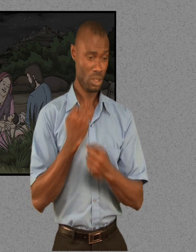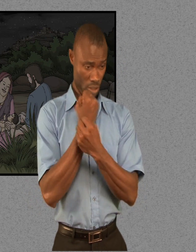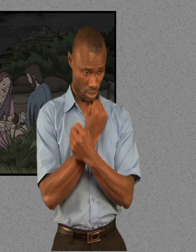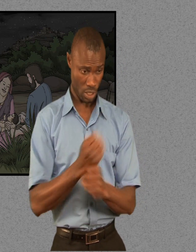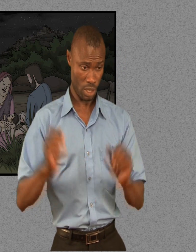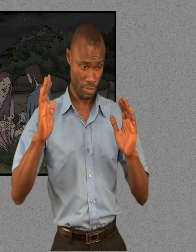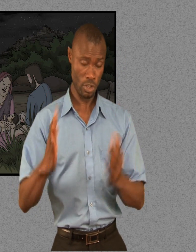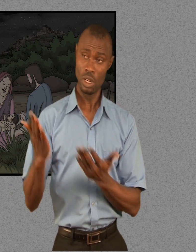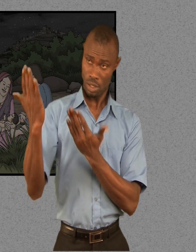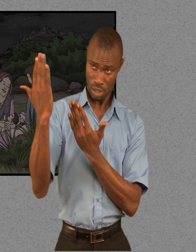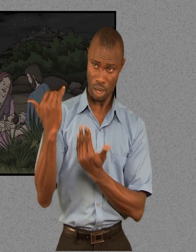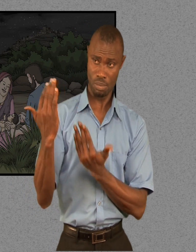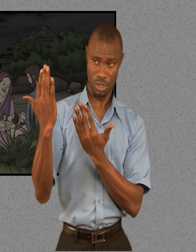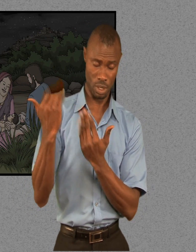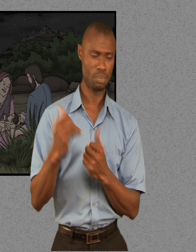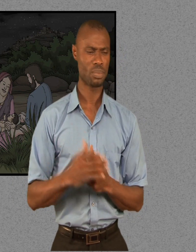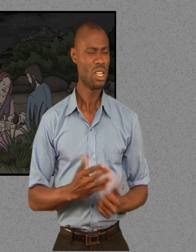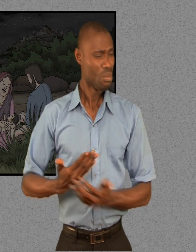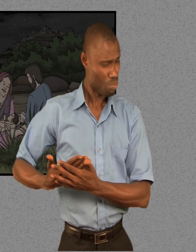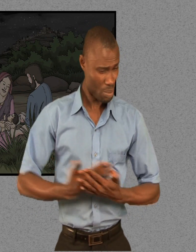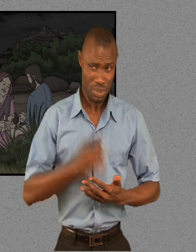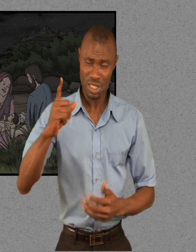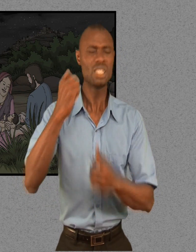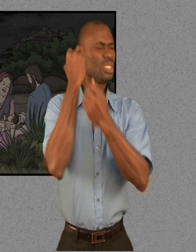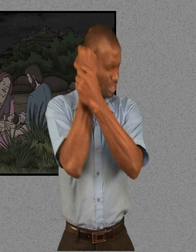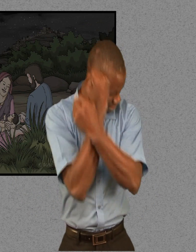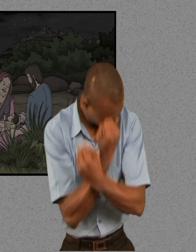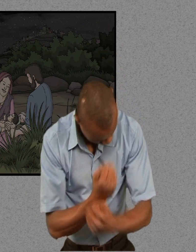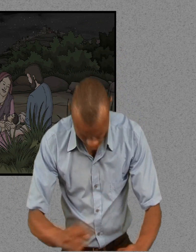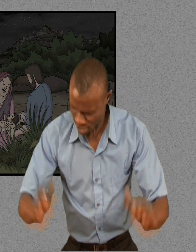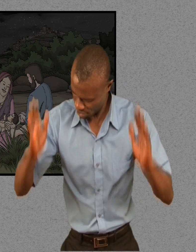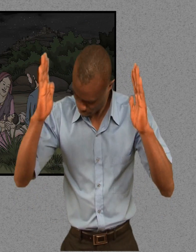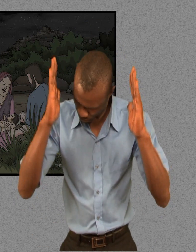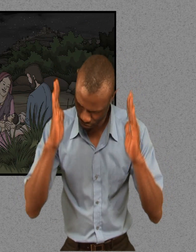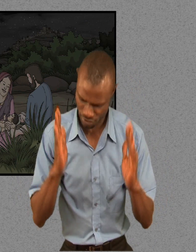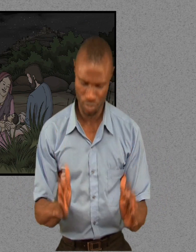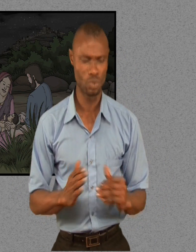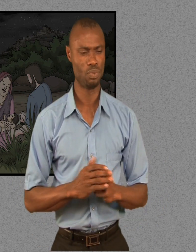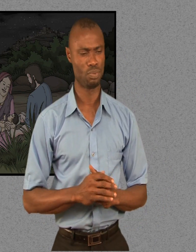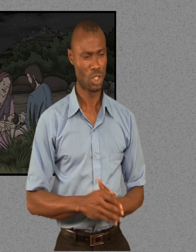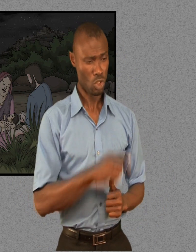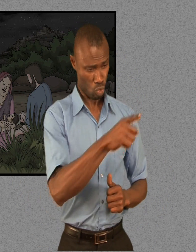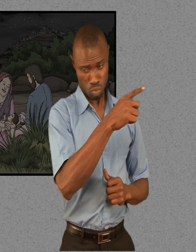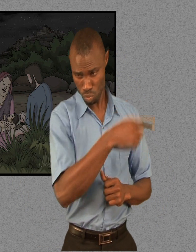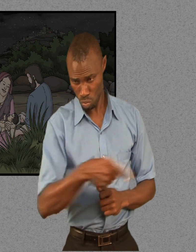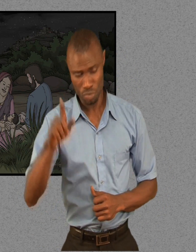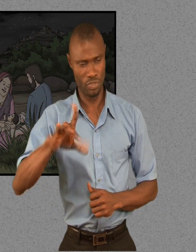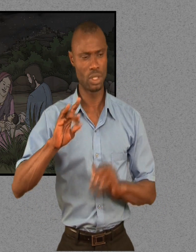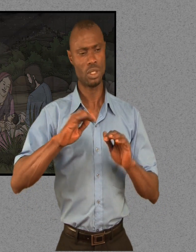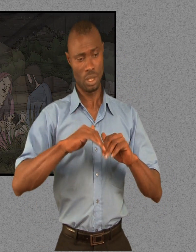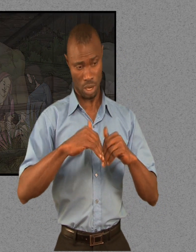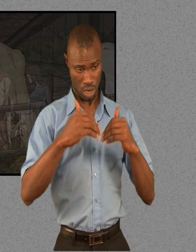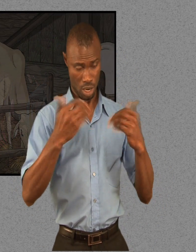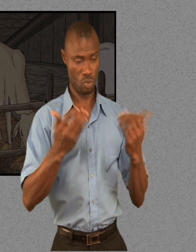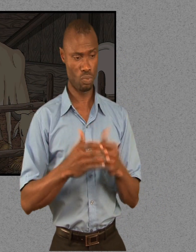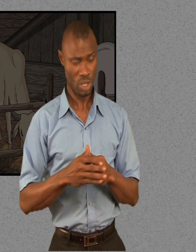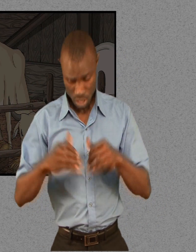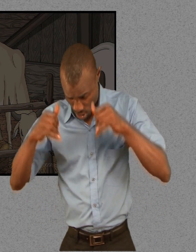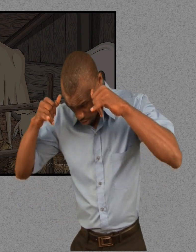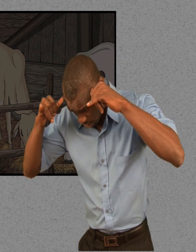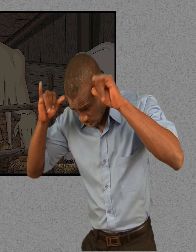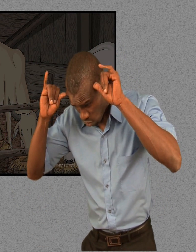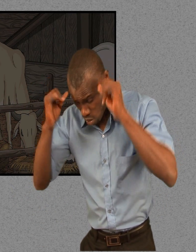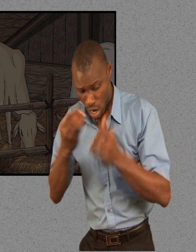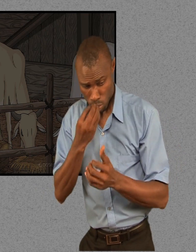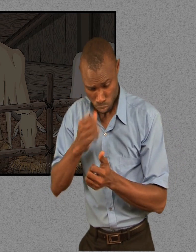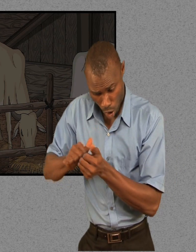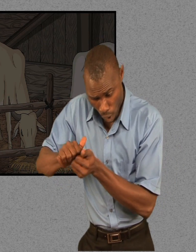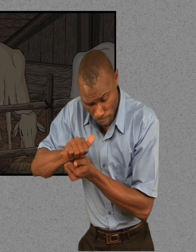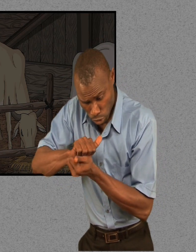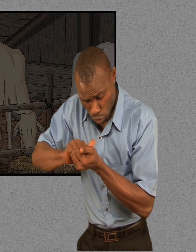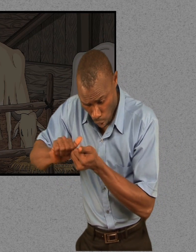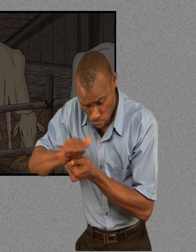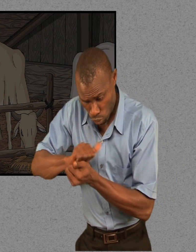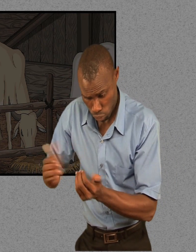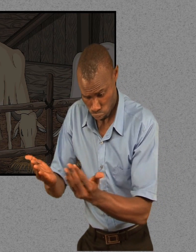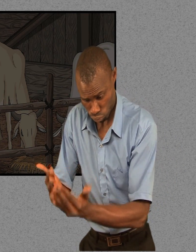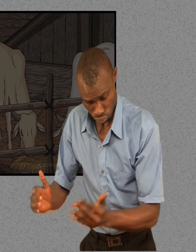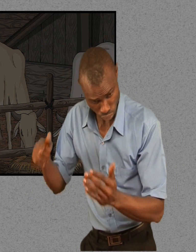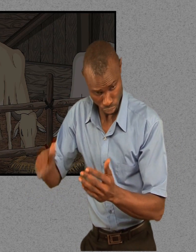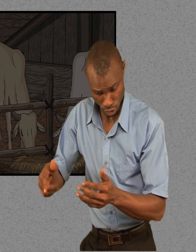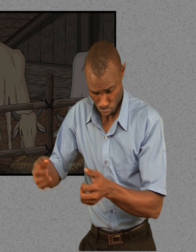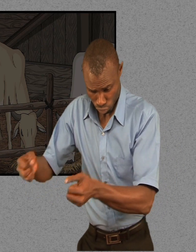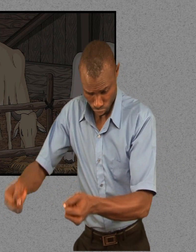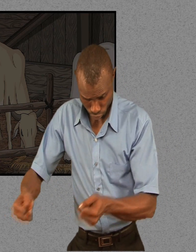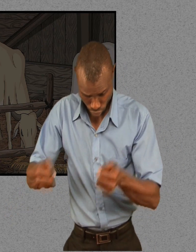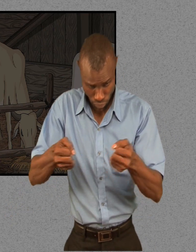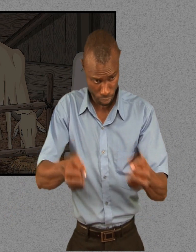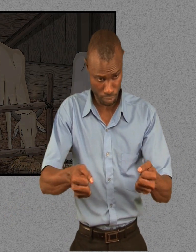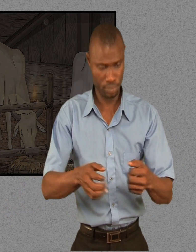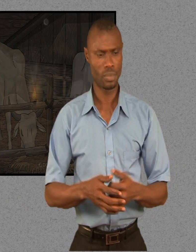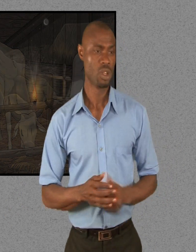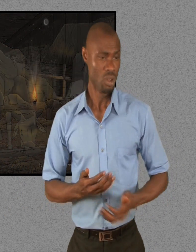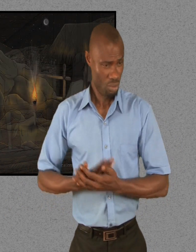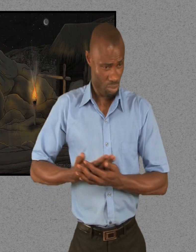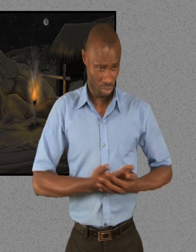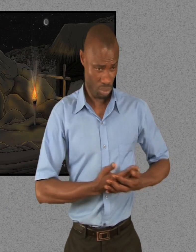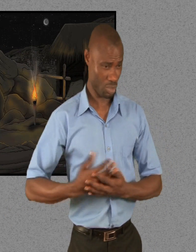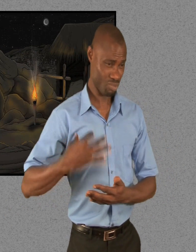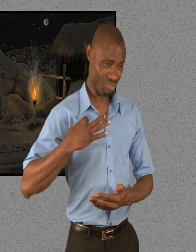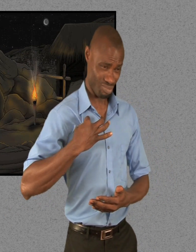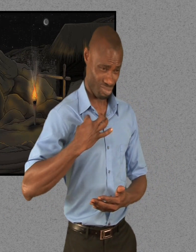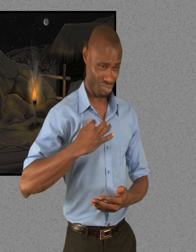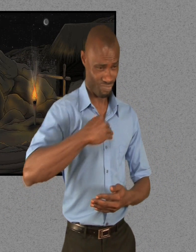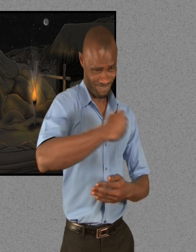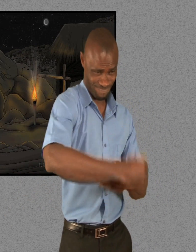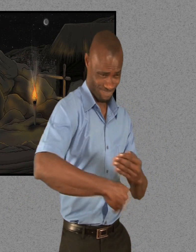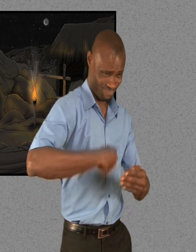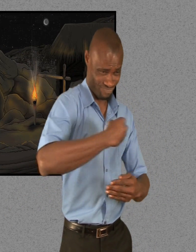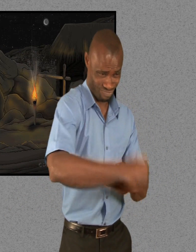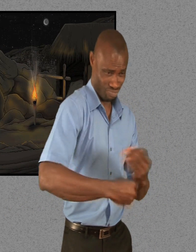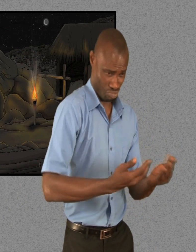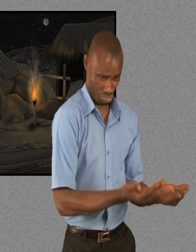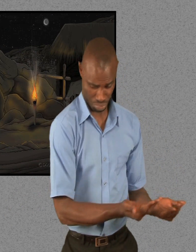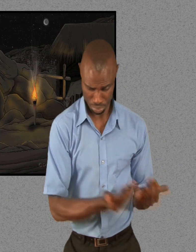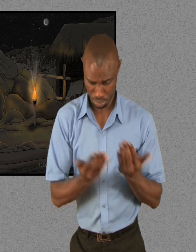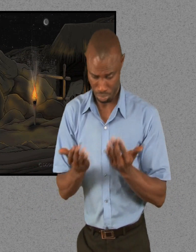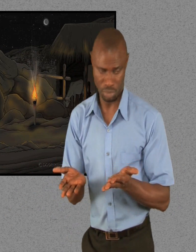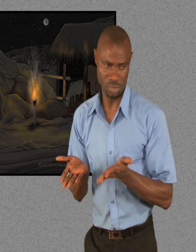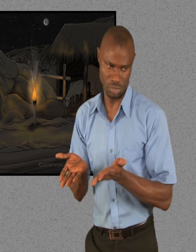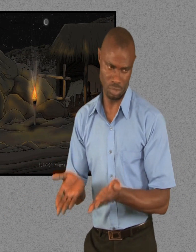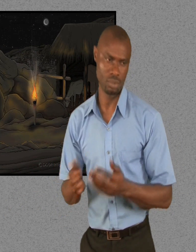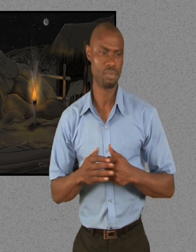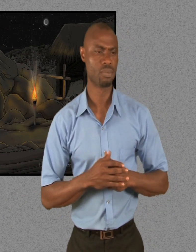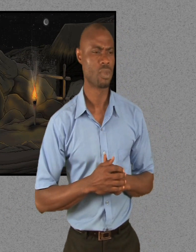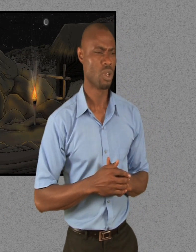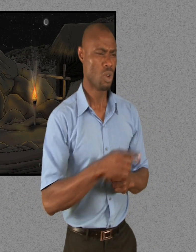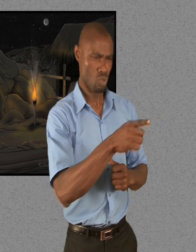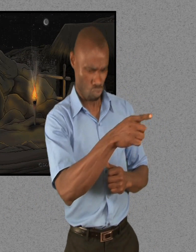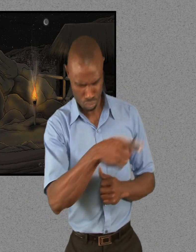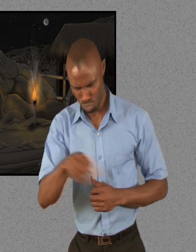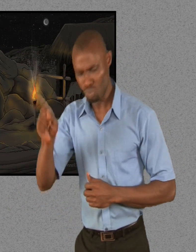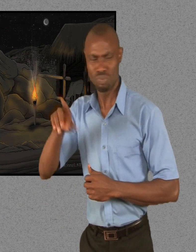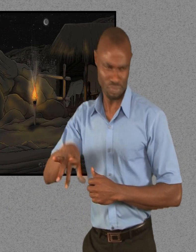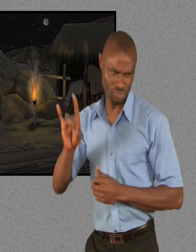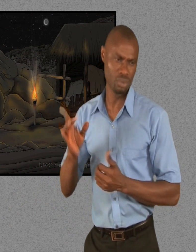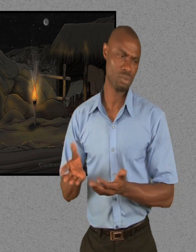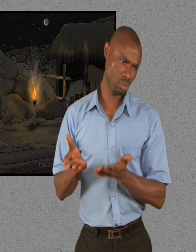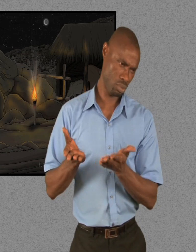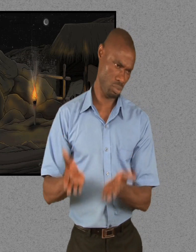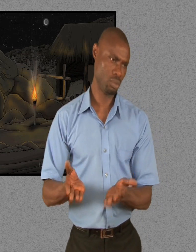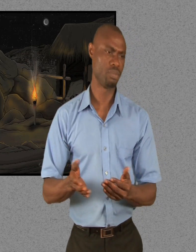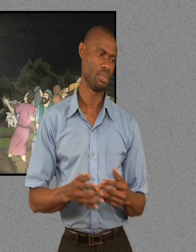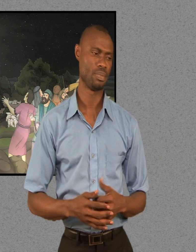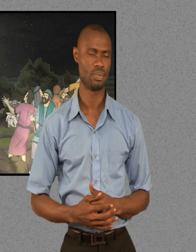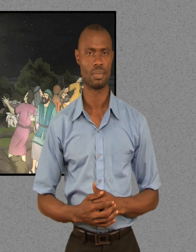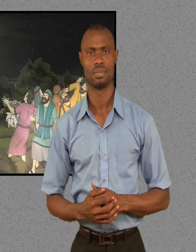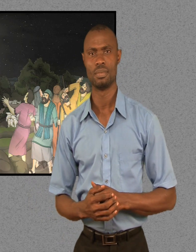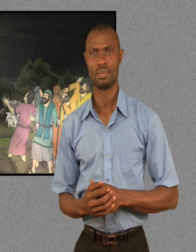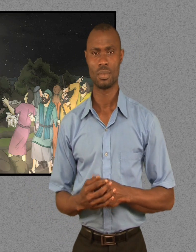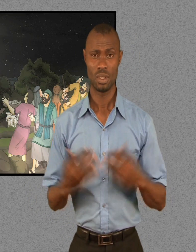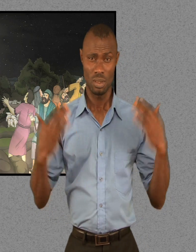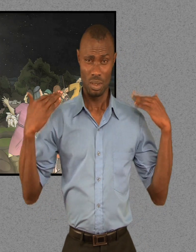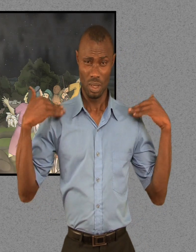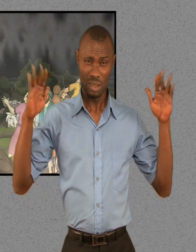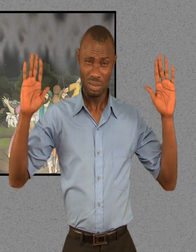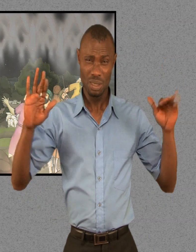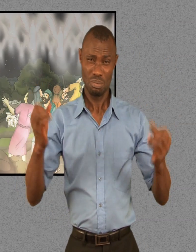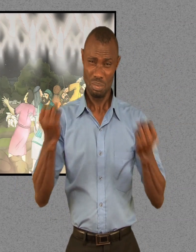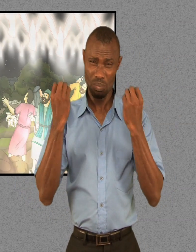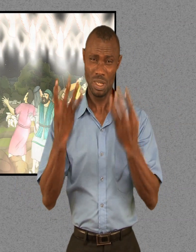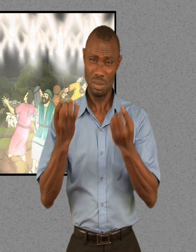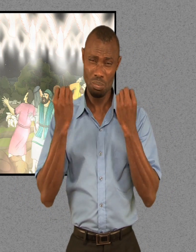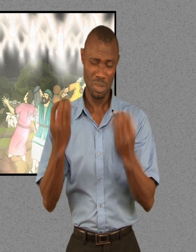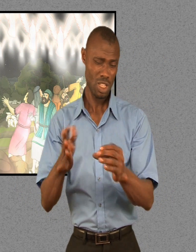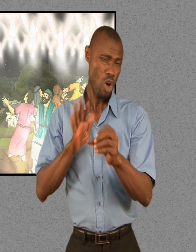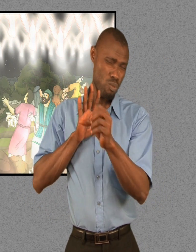He is Christ the Lord! And this will be a sign to you: You will find a baby wrapped in swaddling cloths and lying in a manger.”